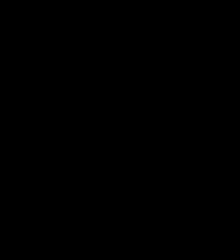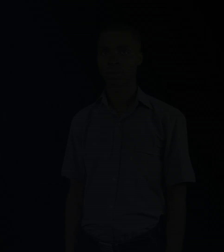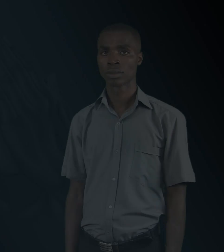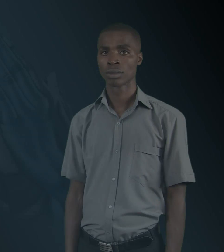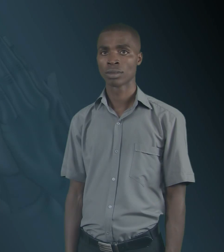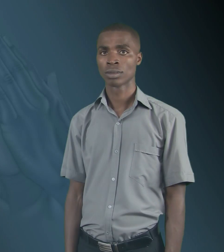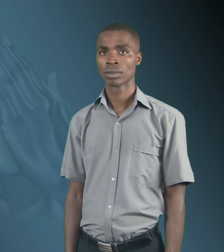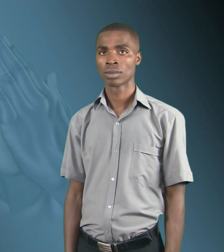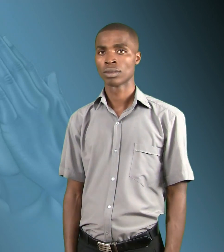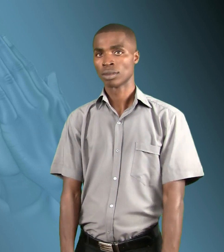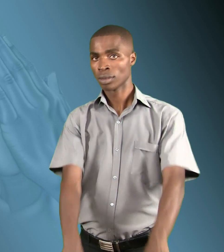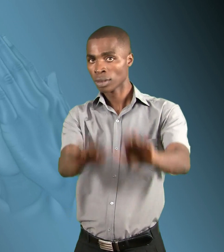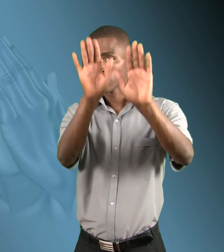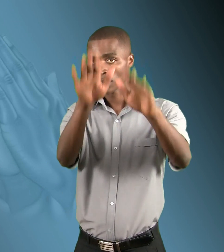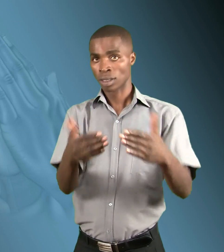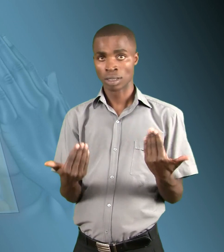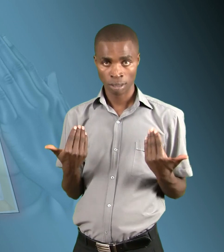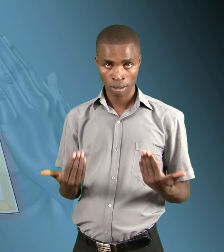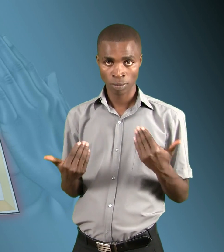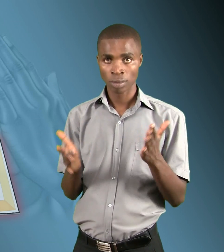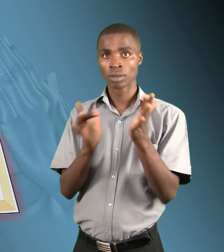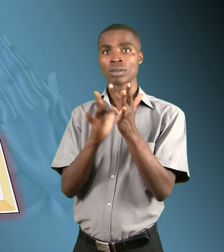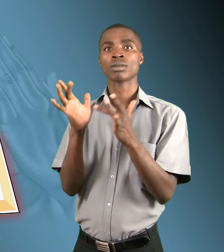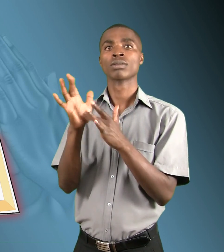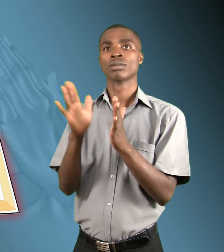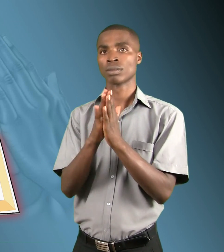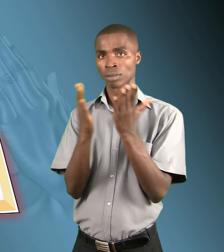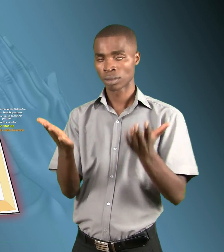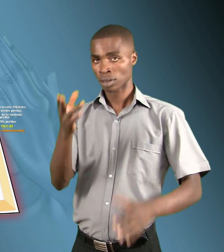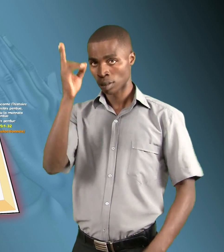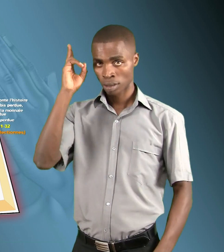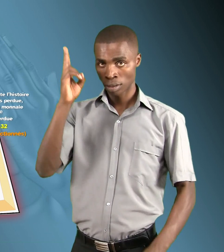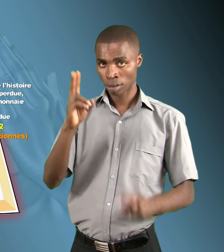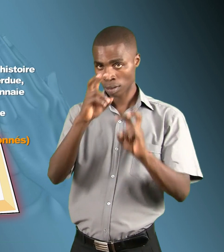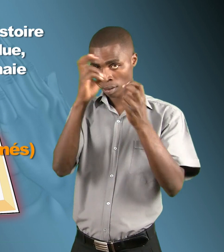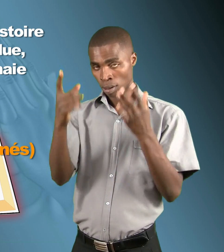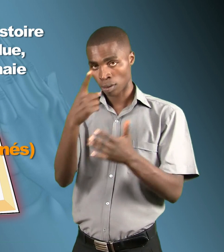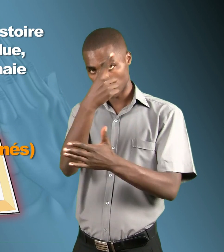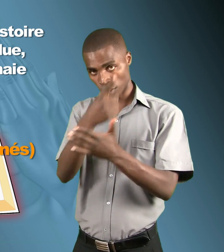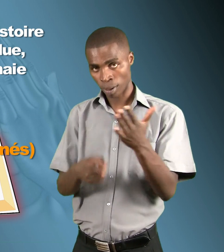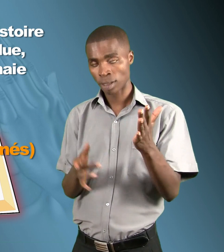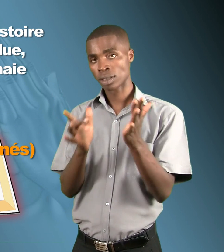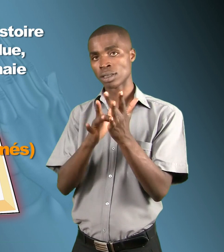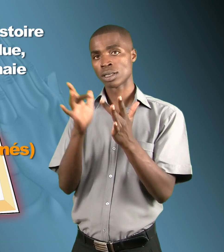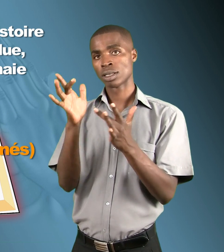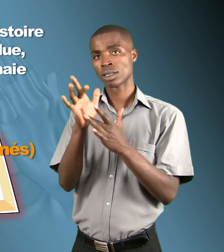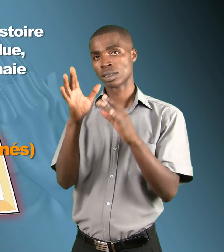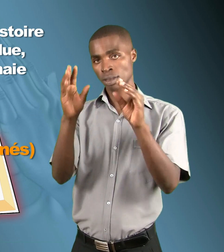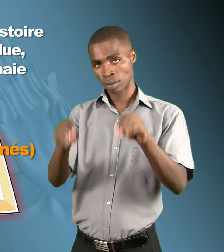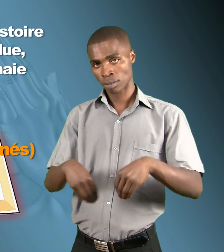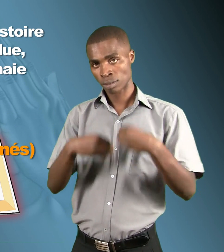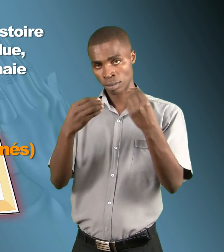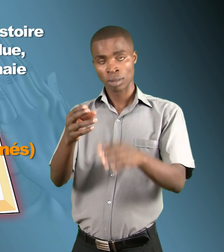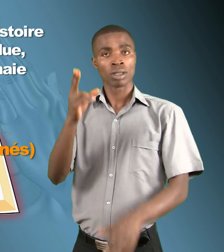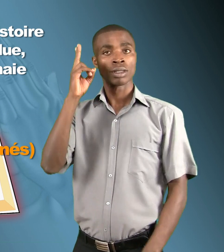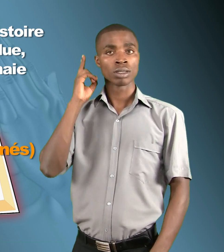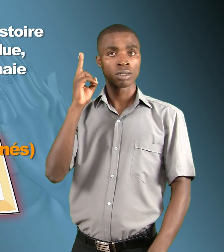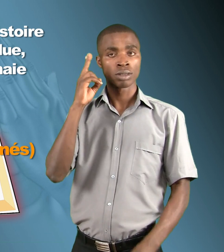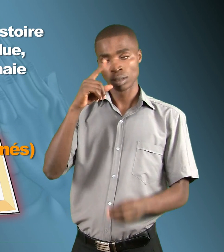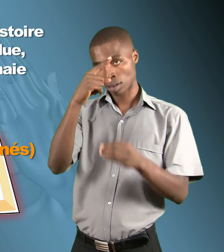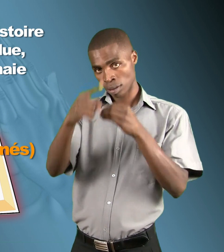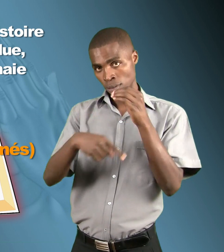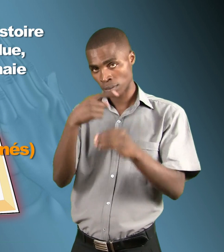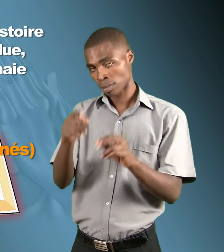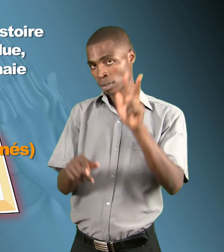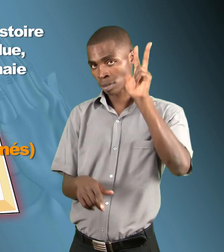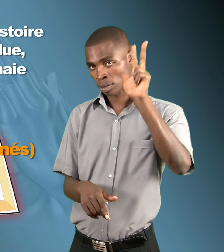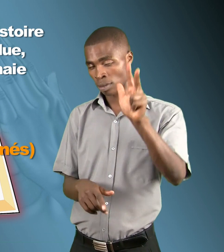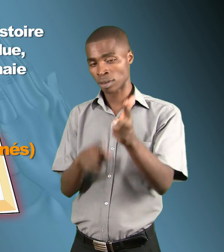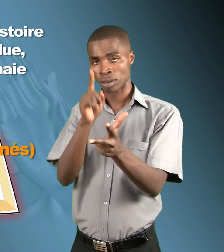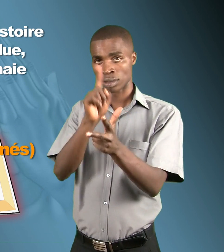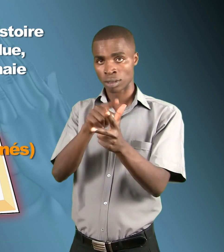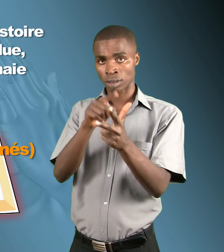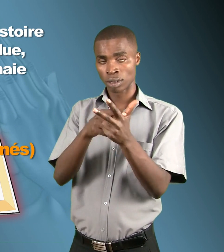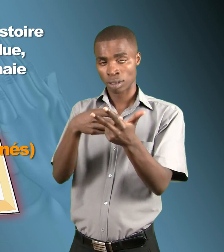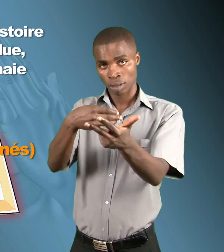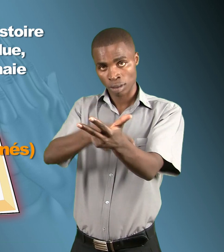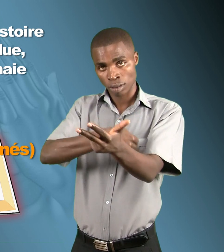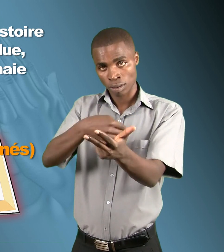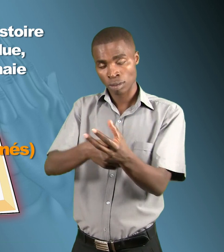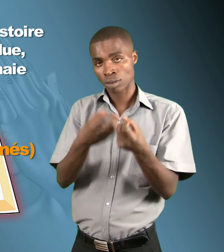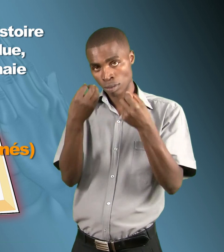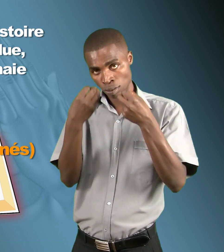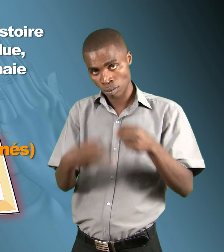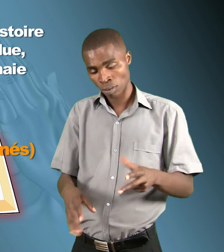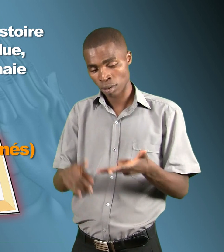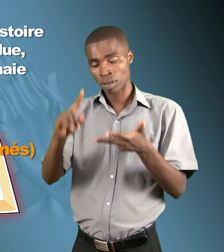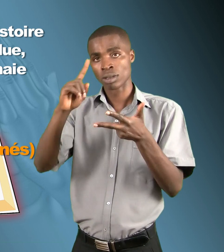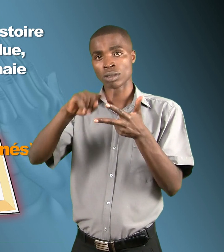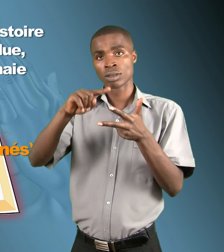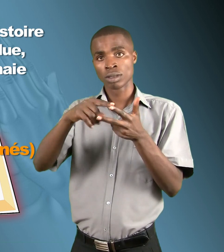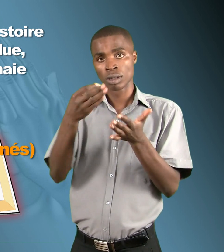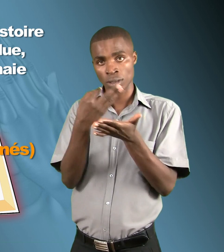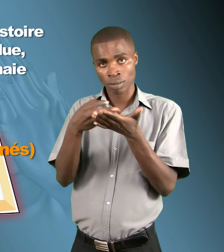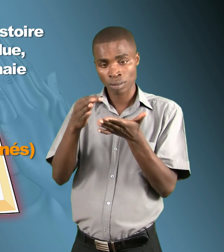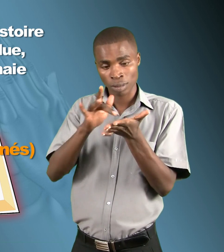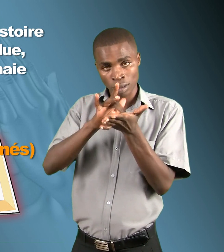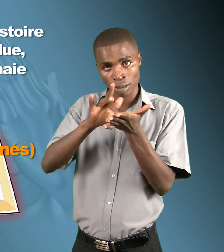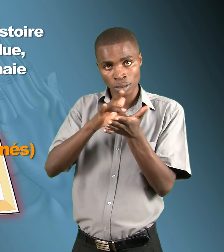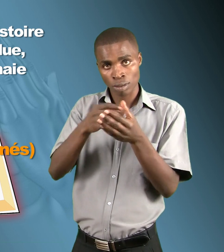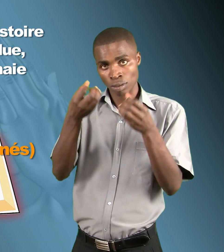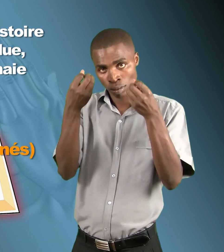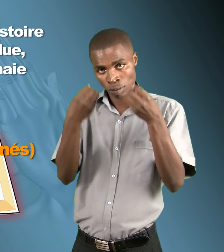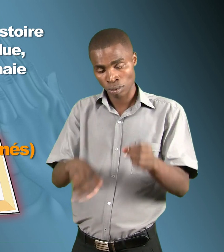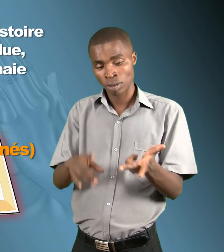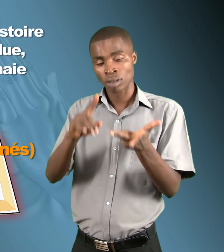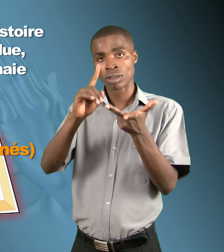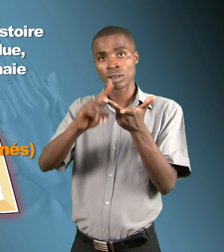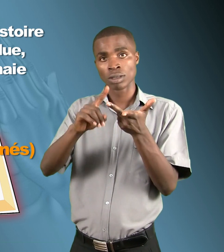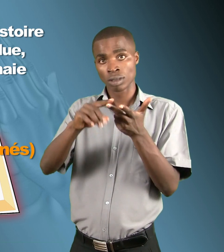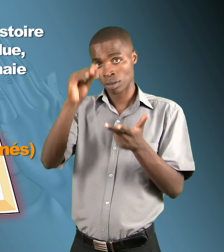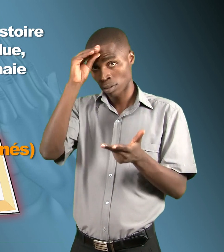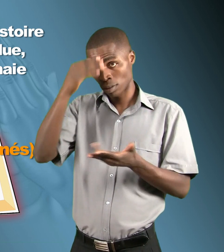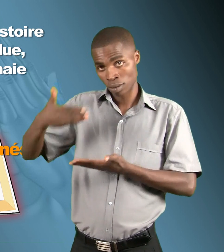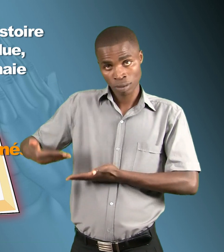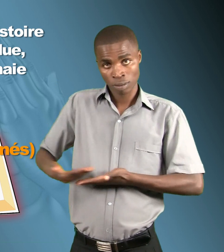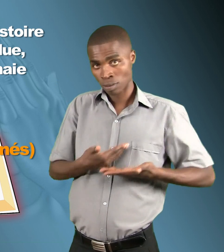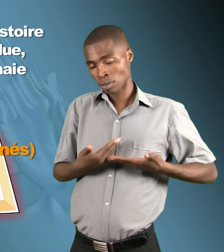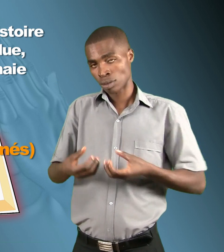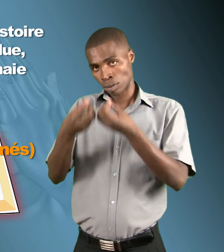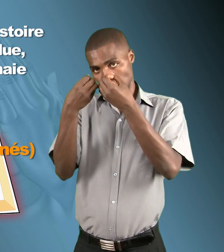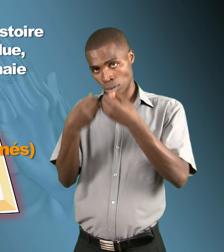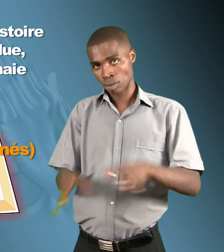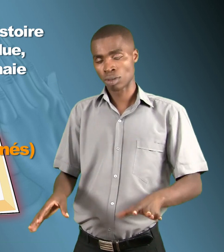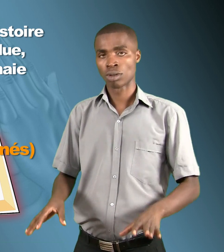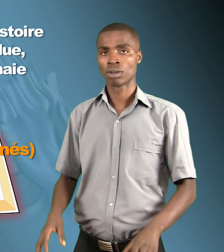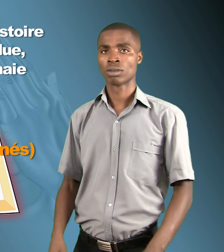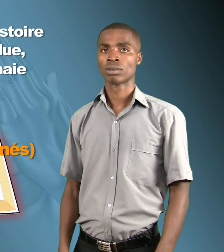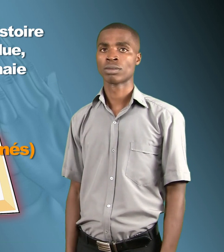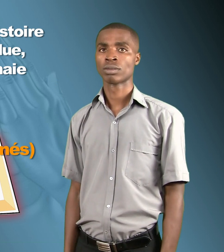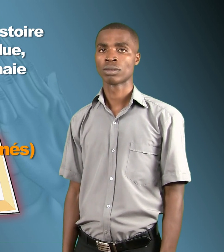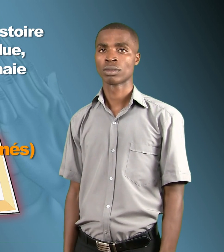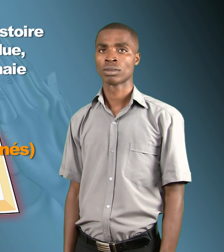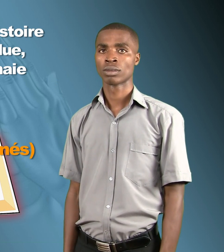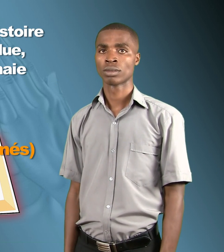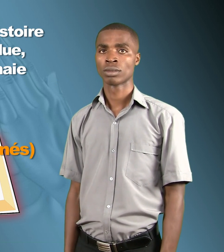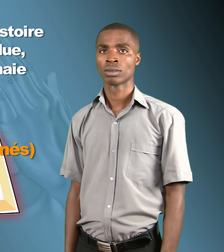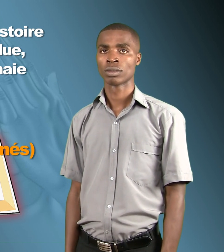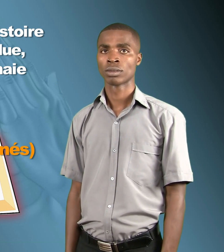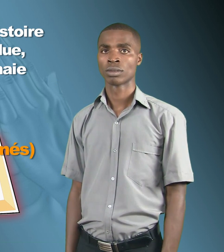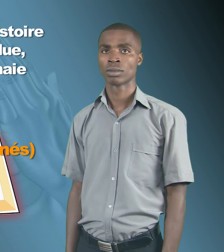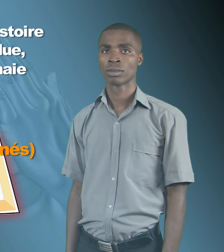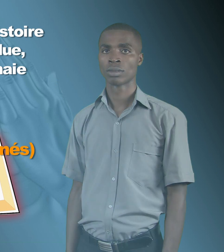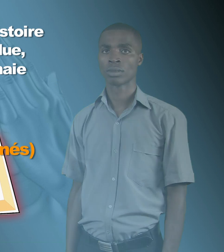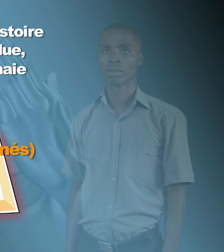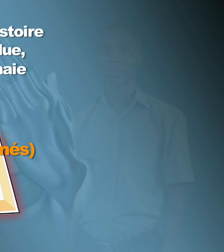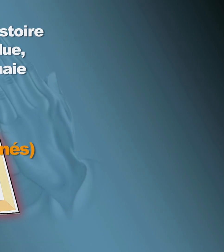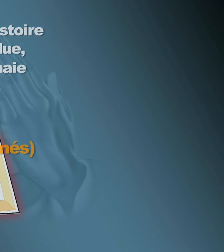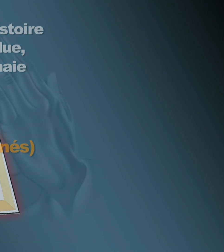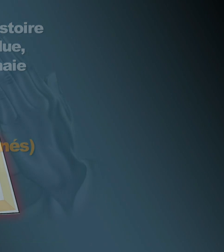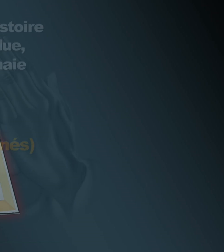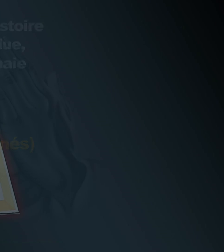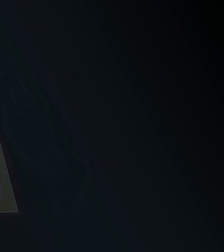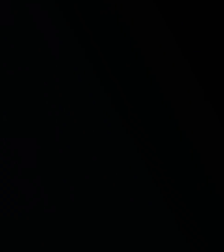Jesus tells the stories of a lost sheep, coin and son